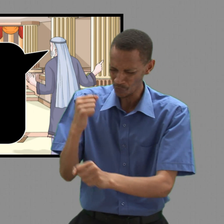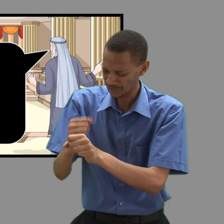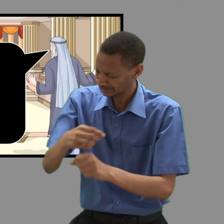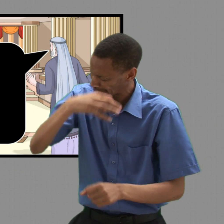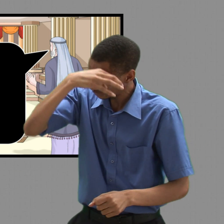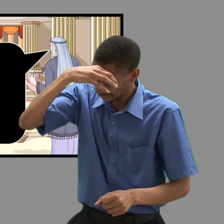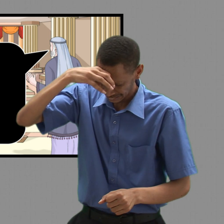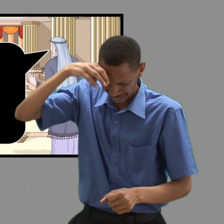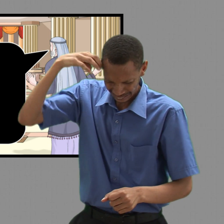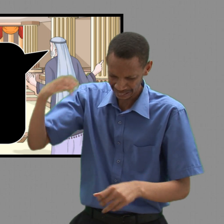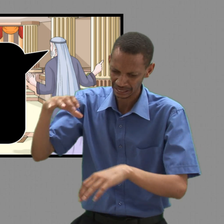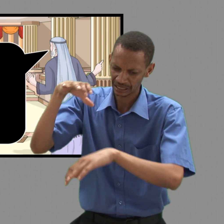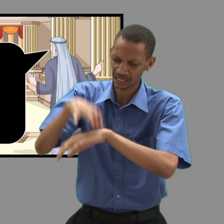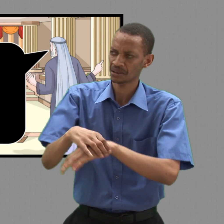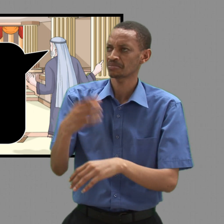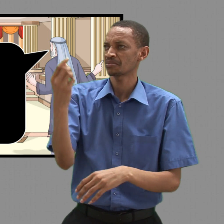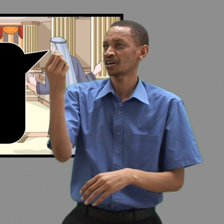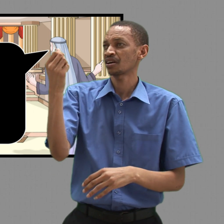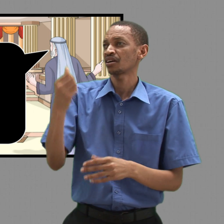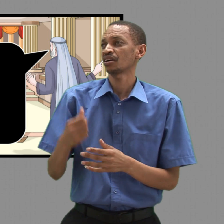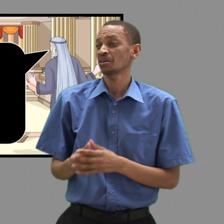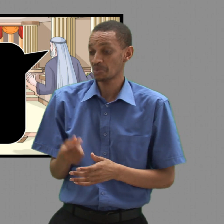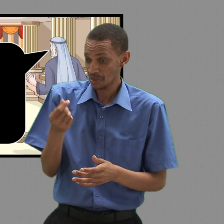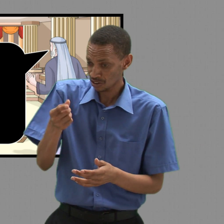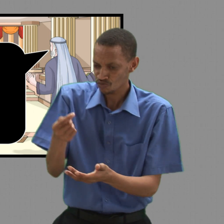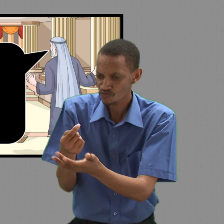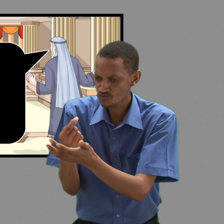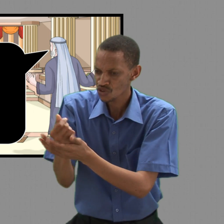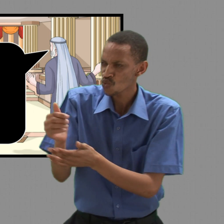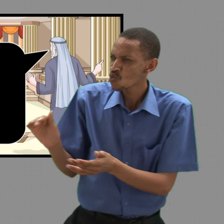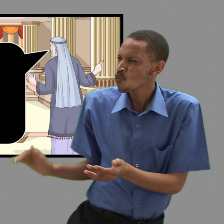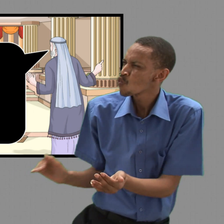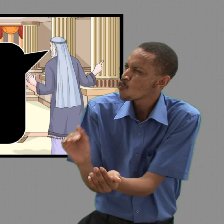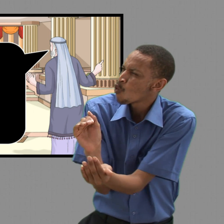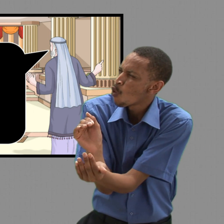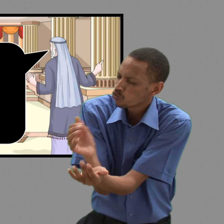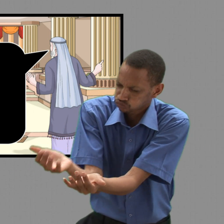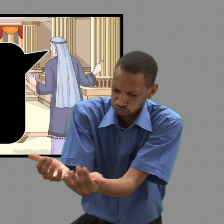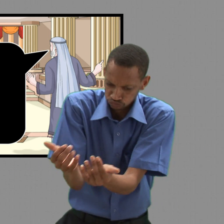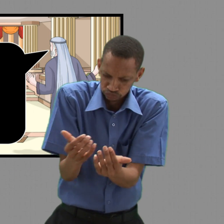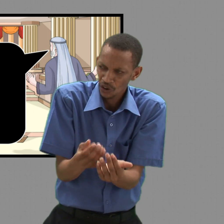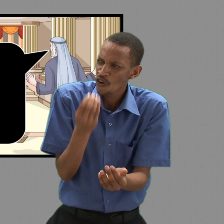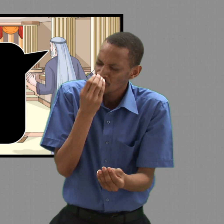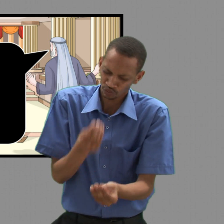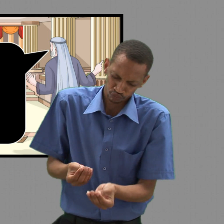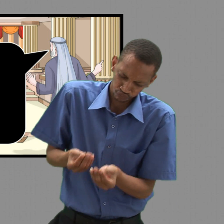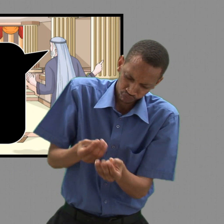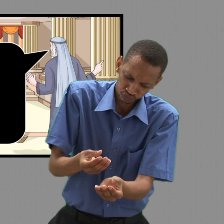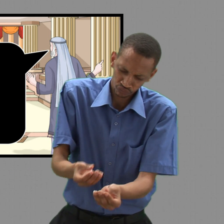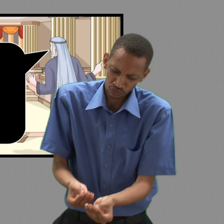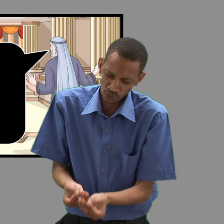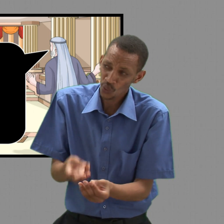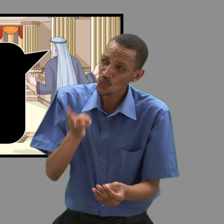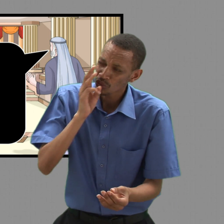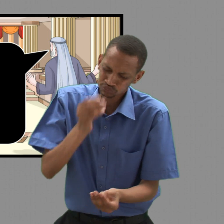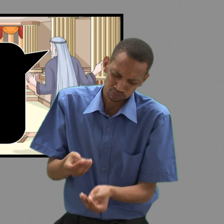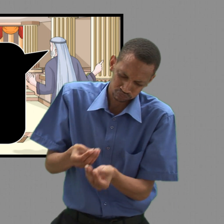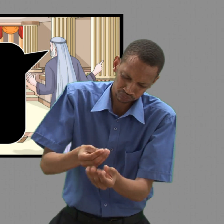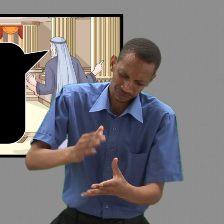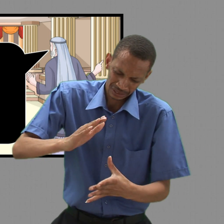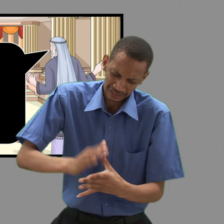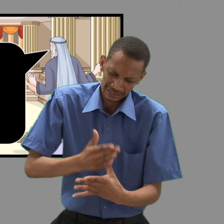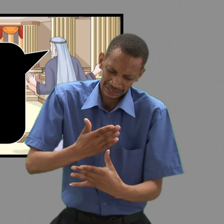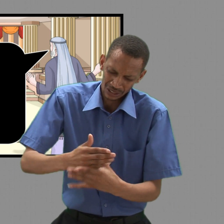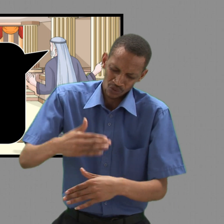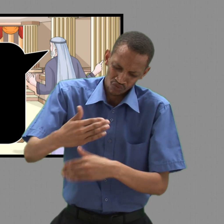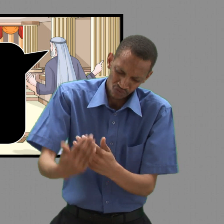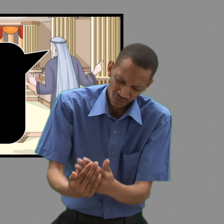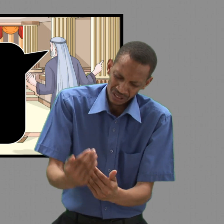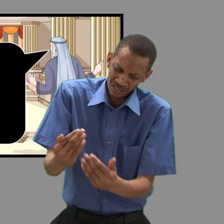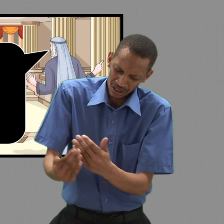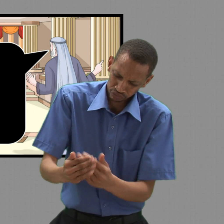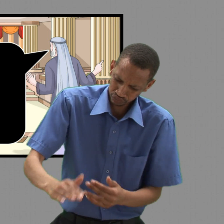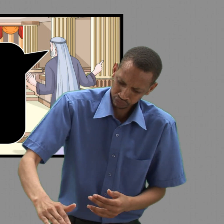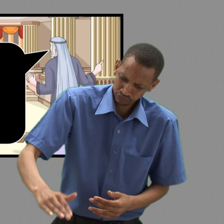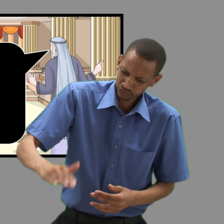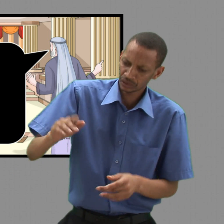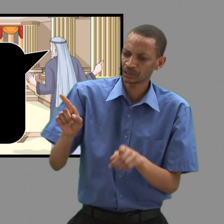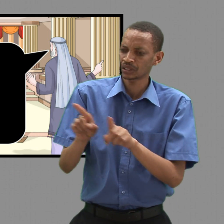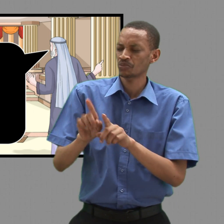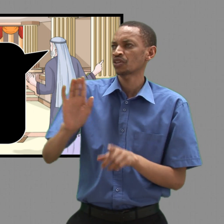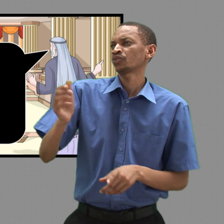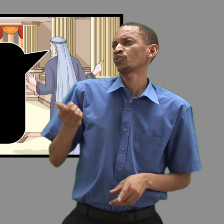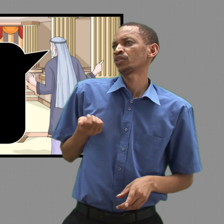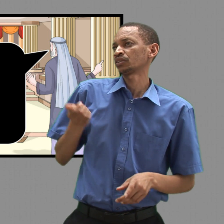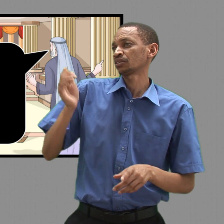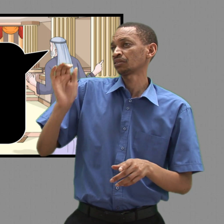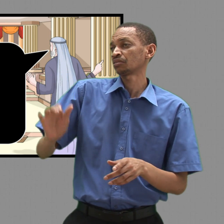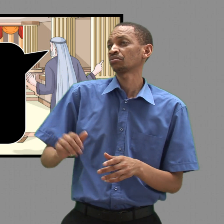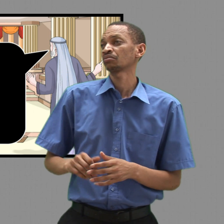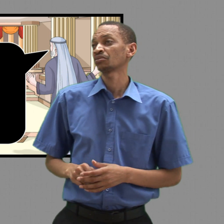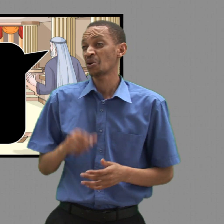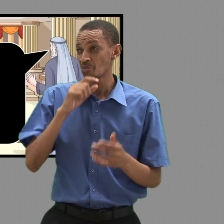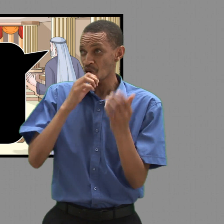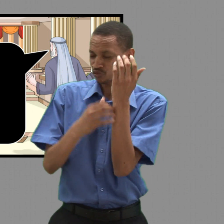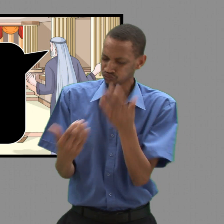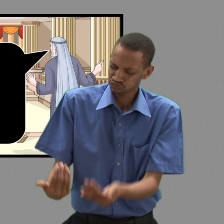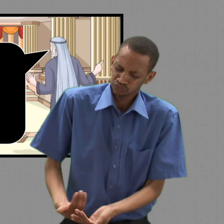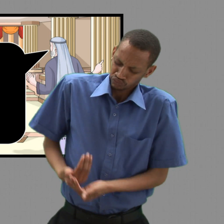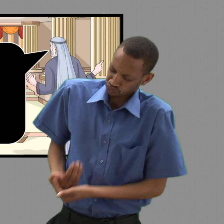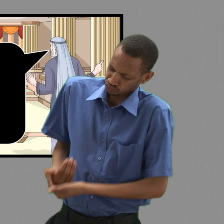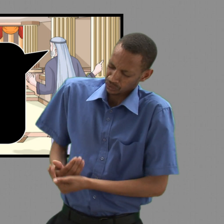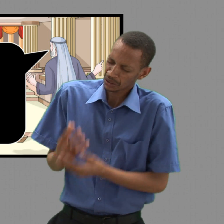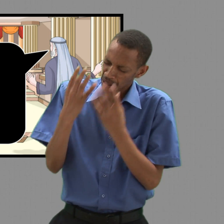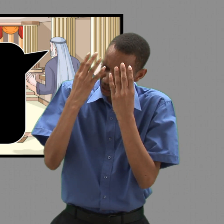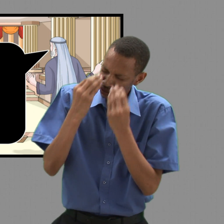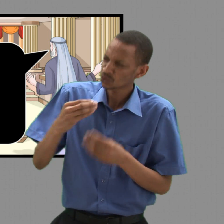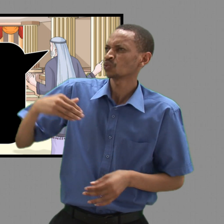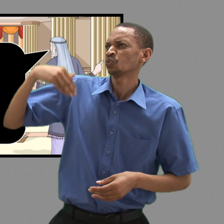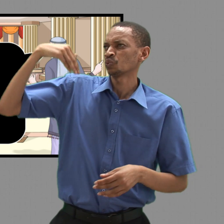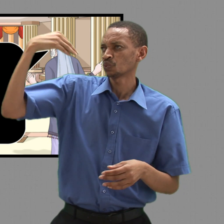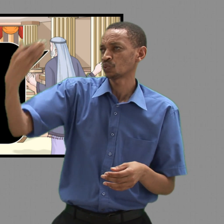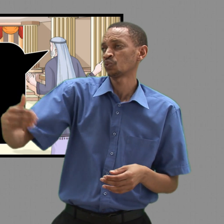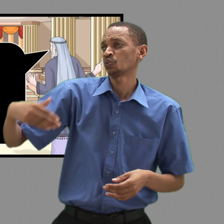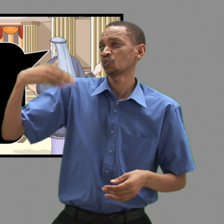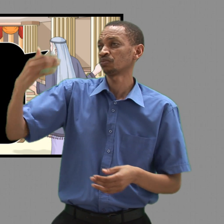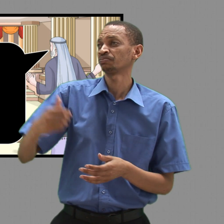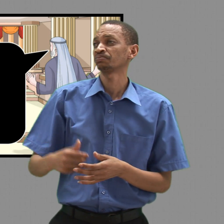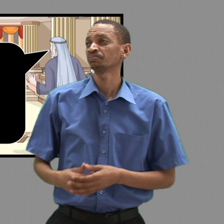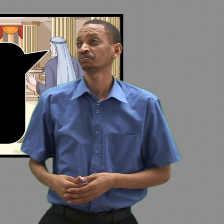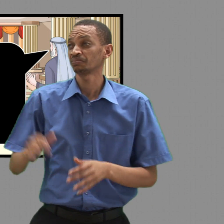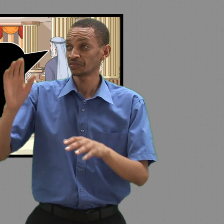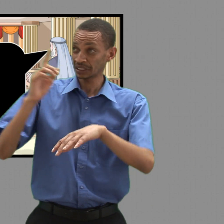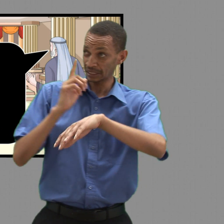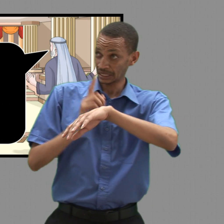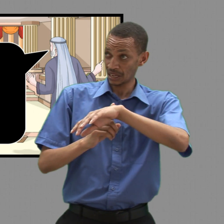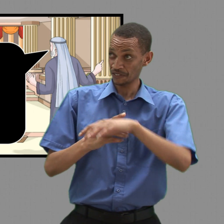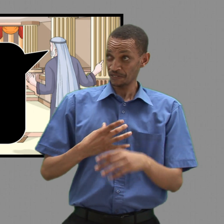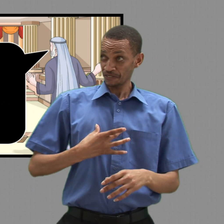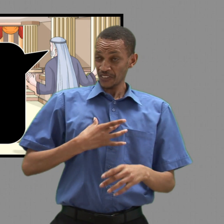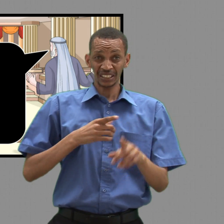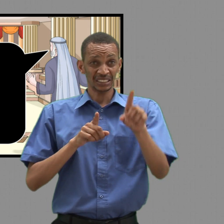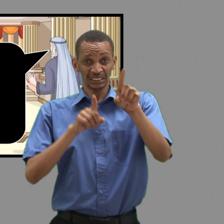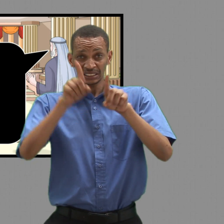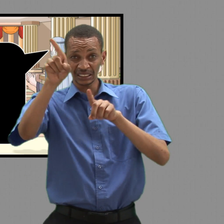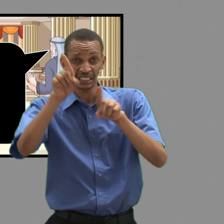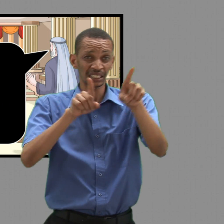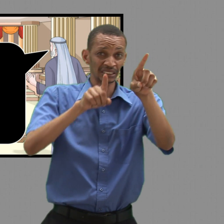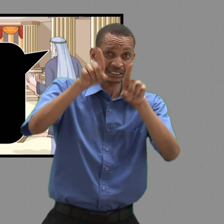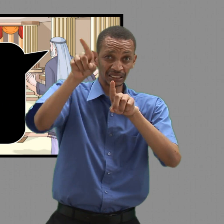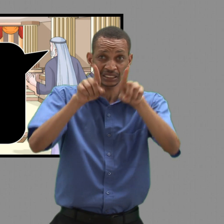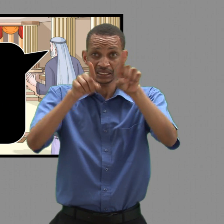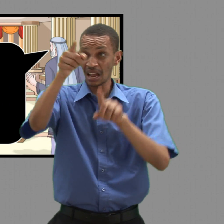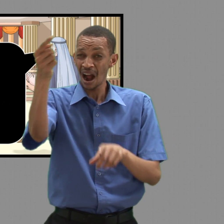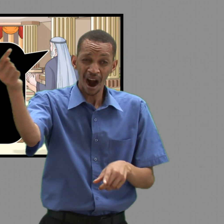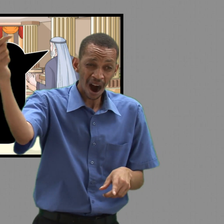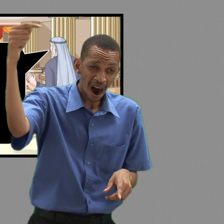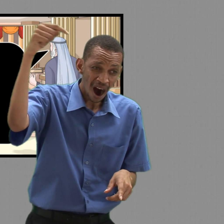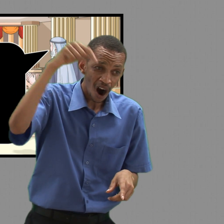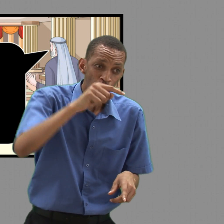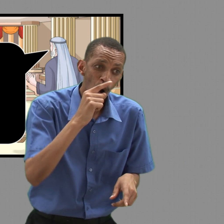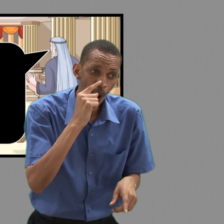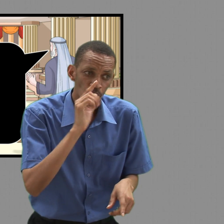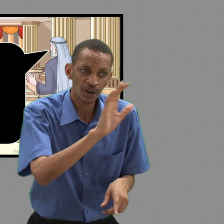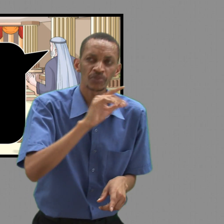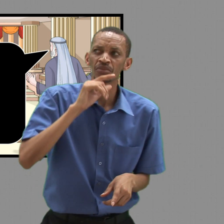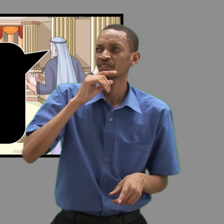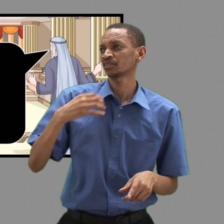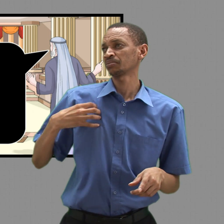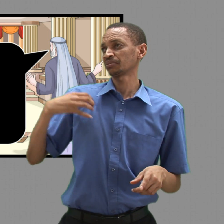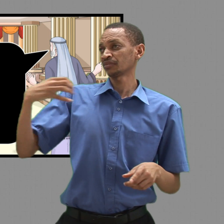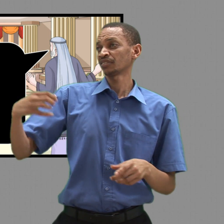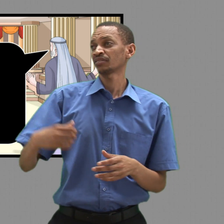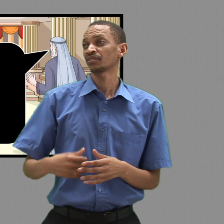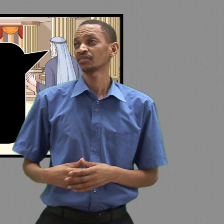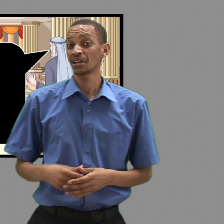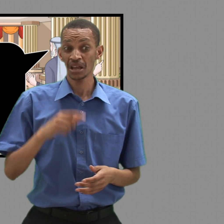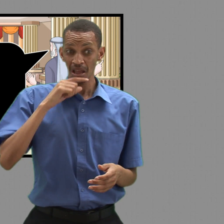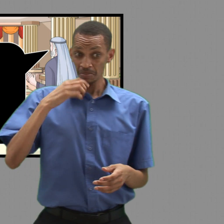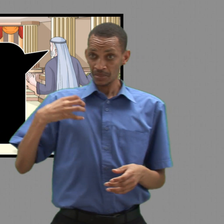He raised it, and it grew up with him and his children. It shared his food and drank from his cup;